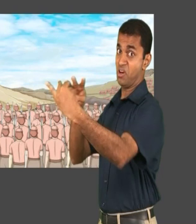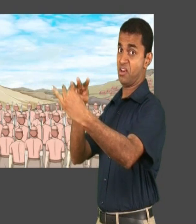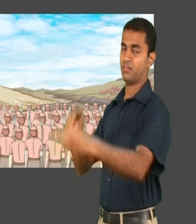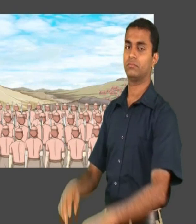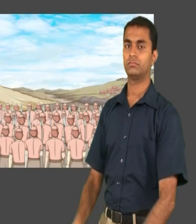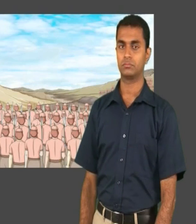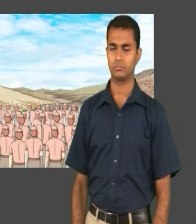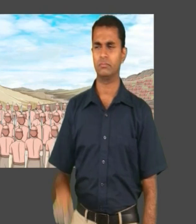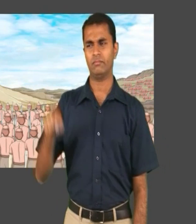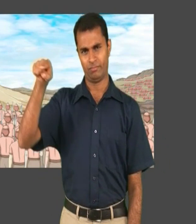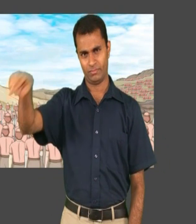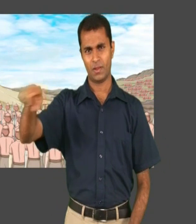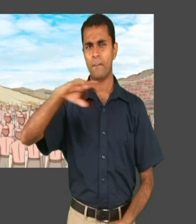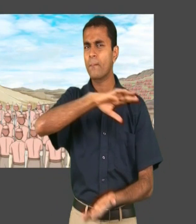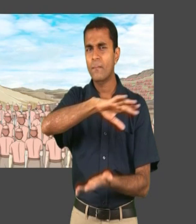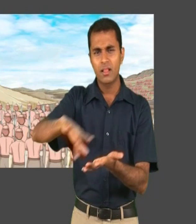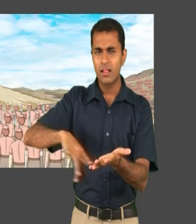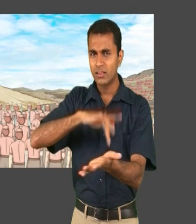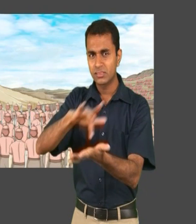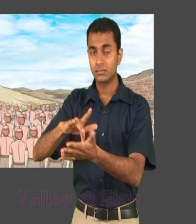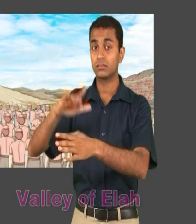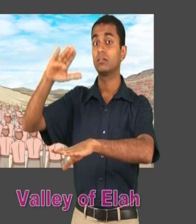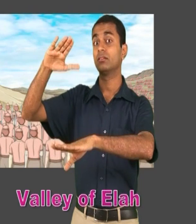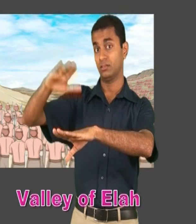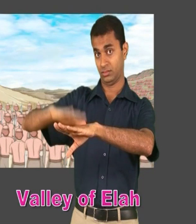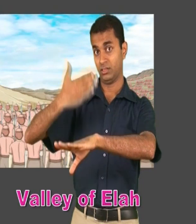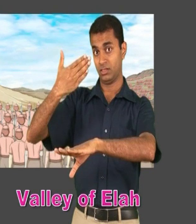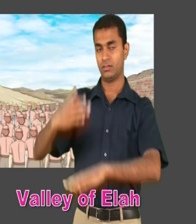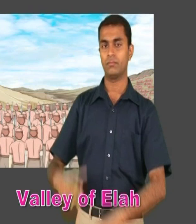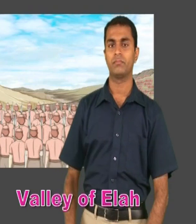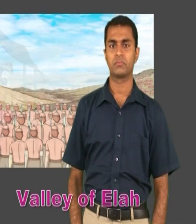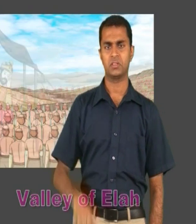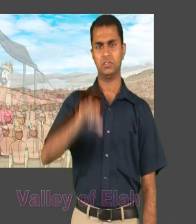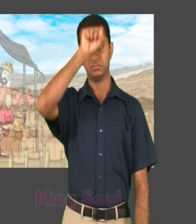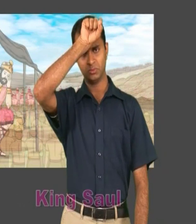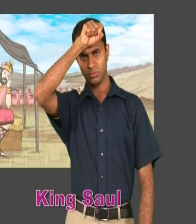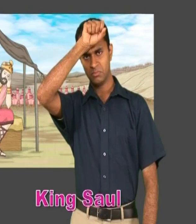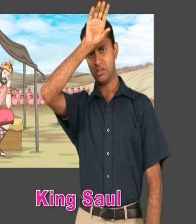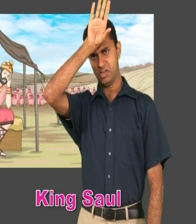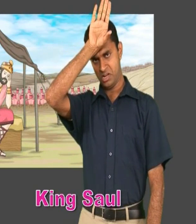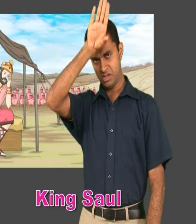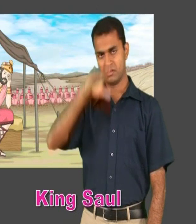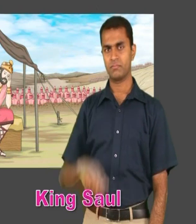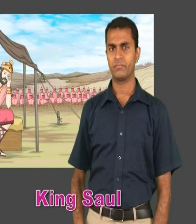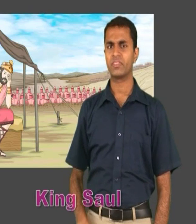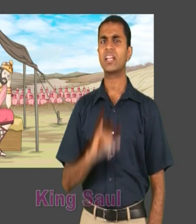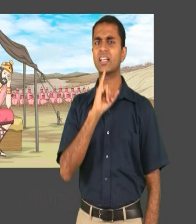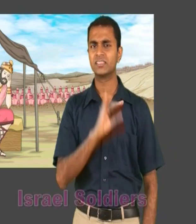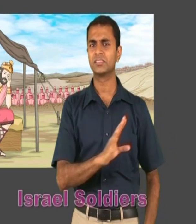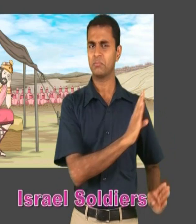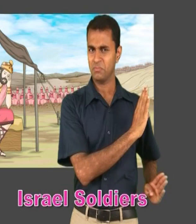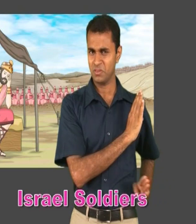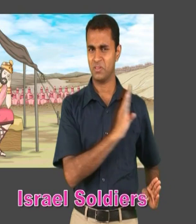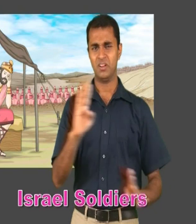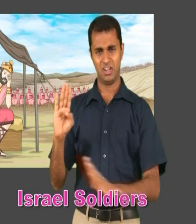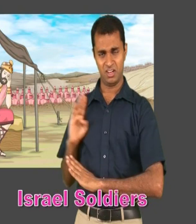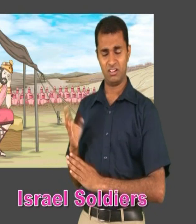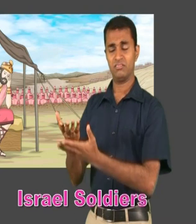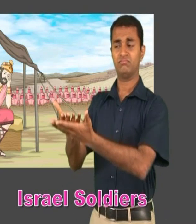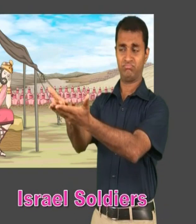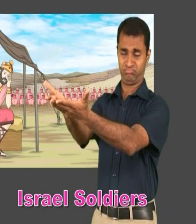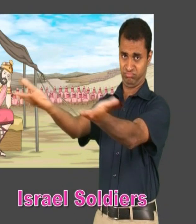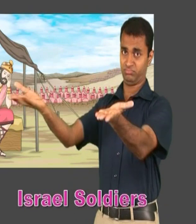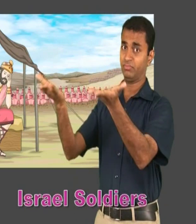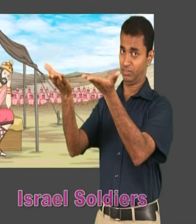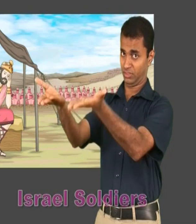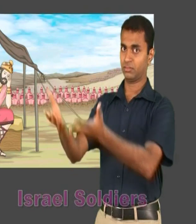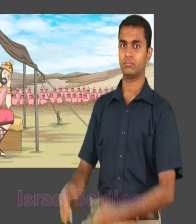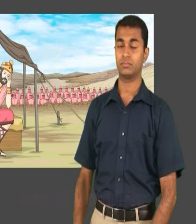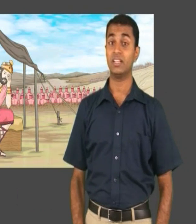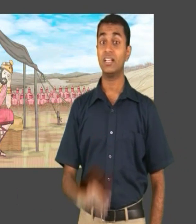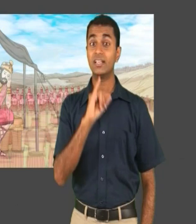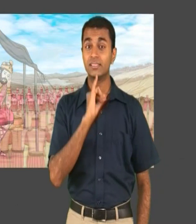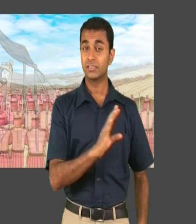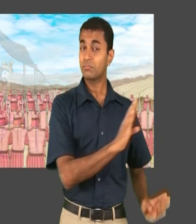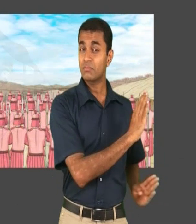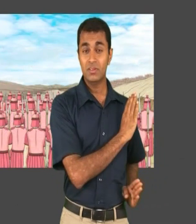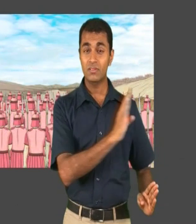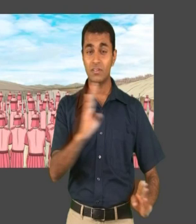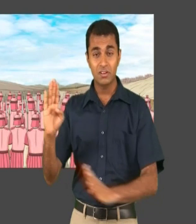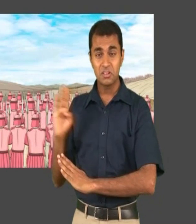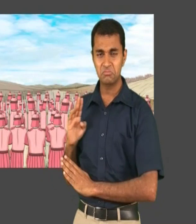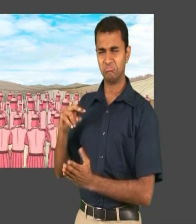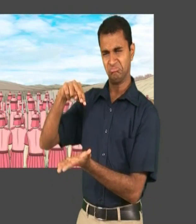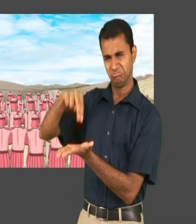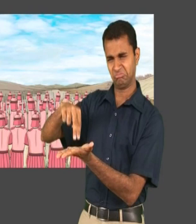Saul and the men of Israel assembled and camped in the Valley of Elah, arraying themselves for battle against the Philistines.